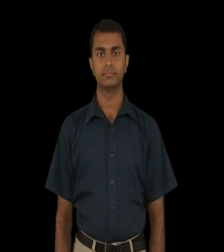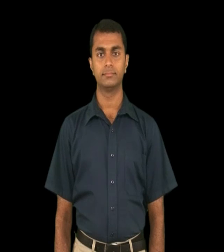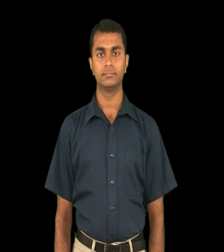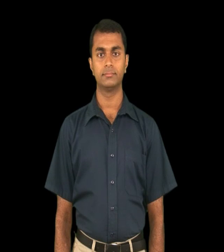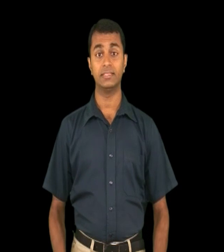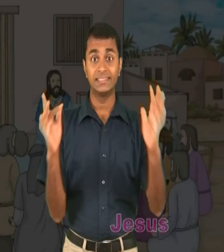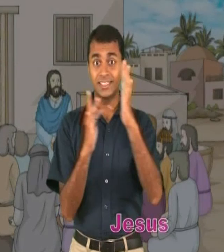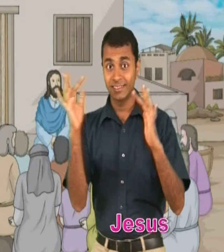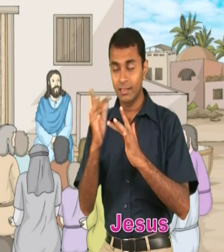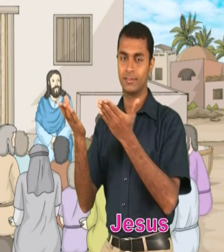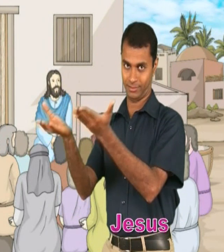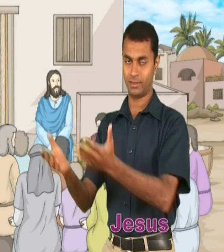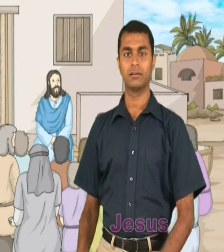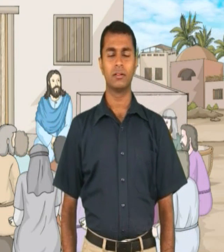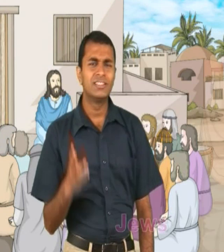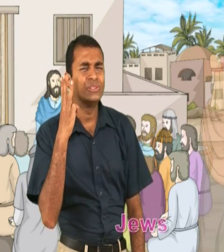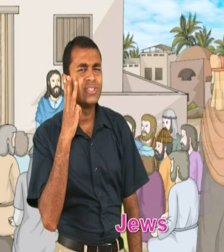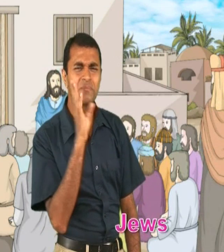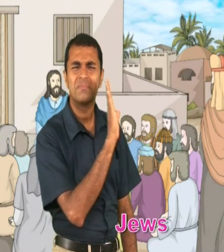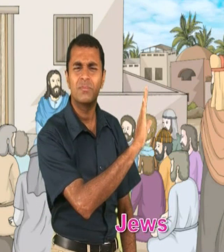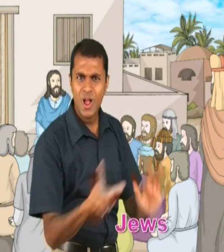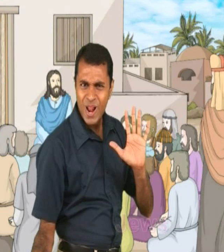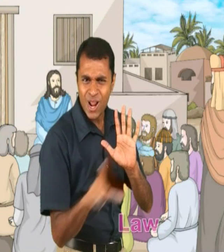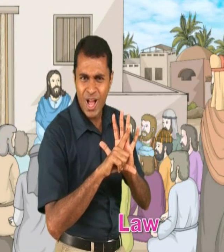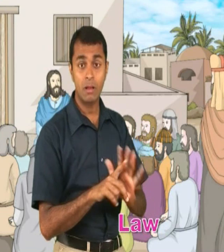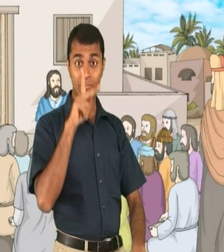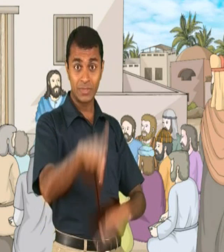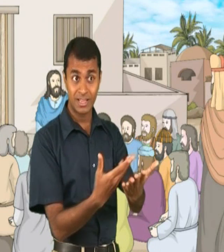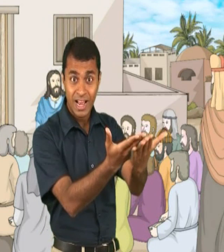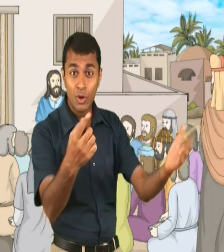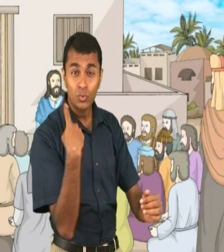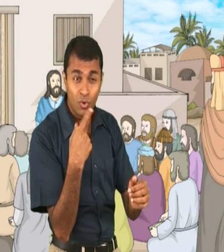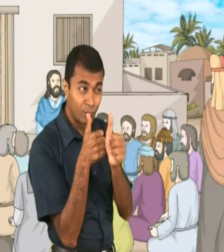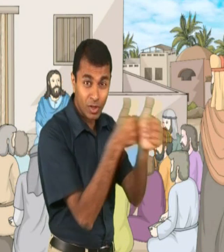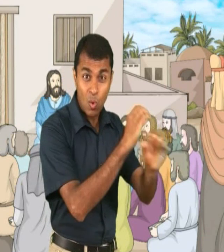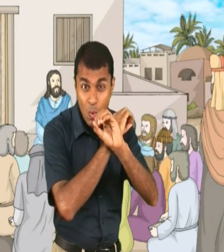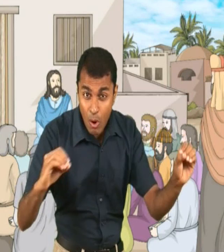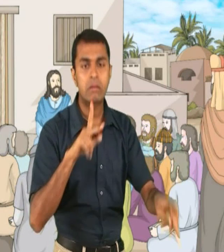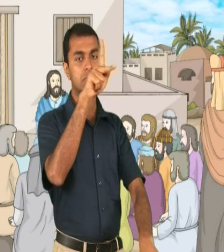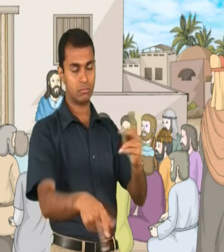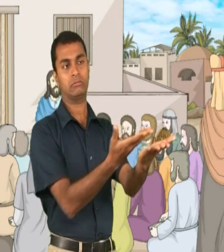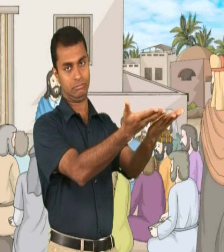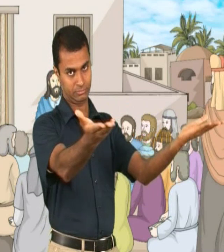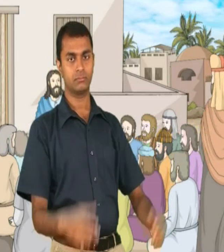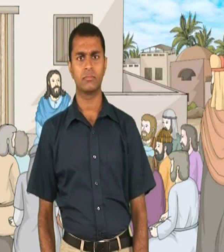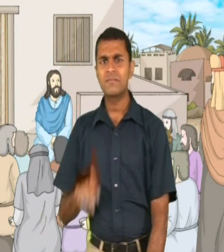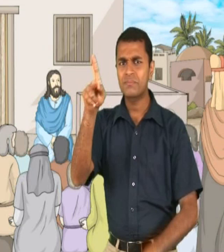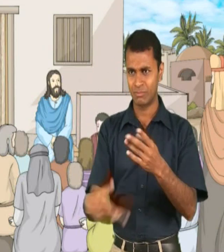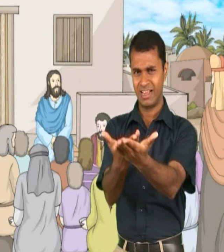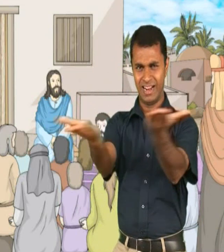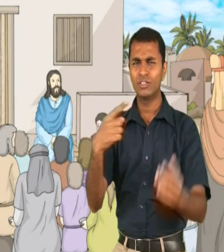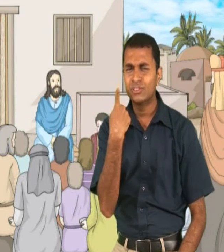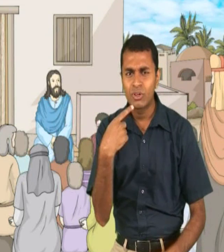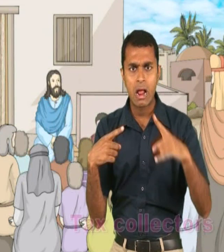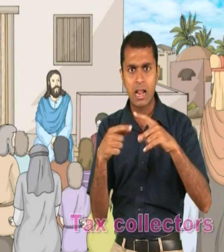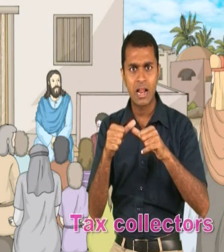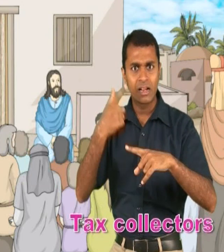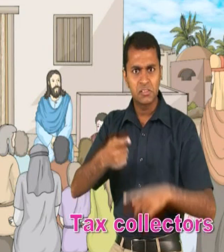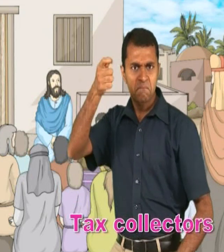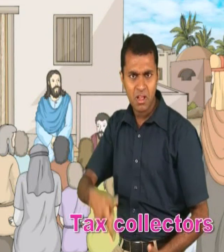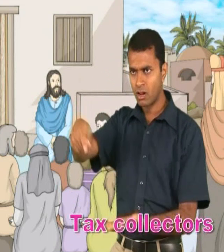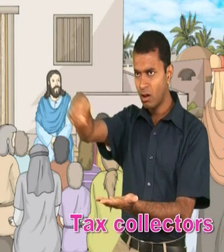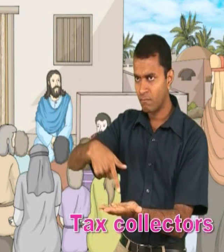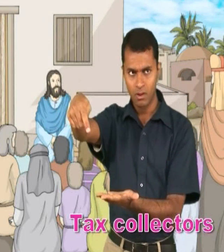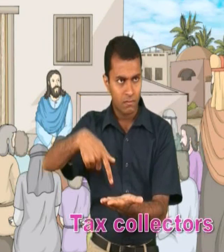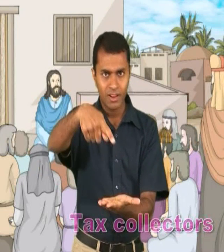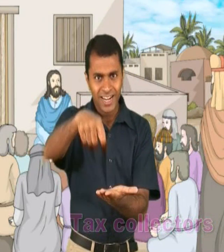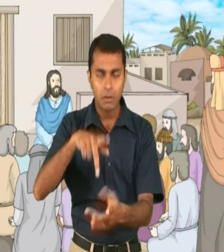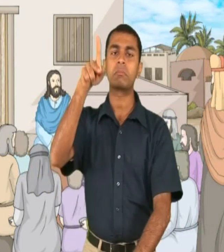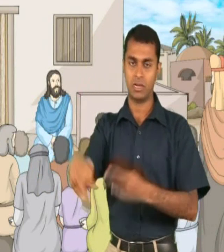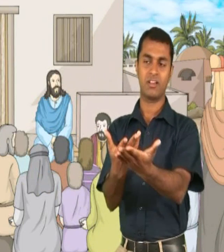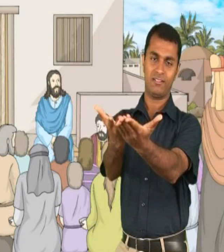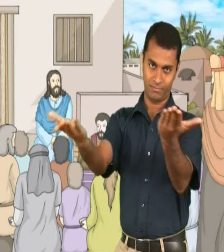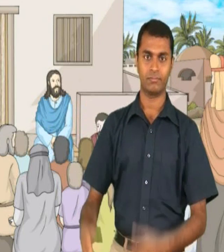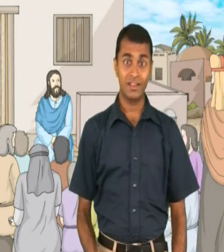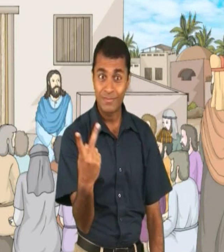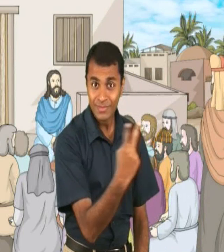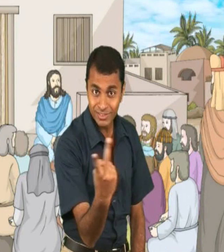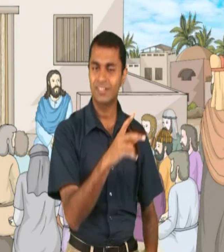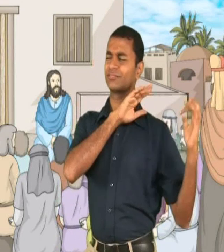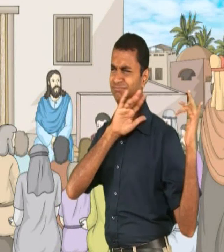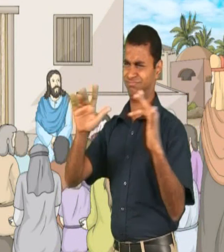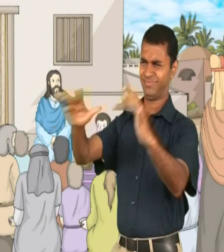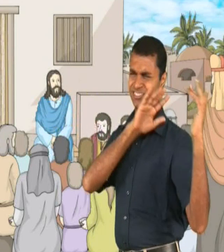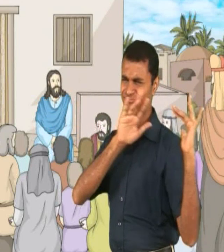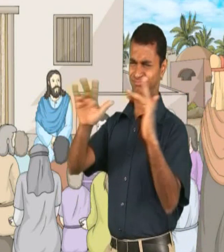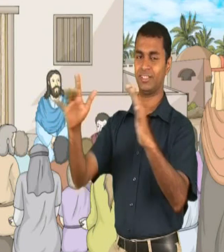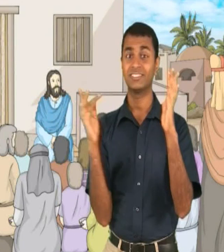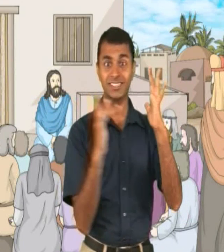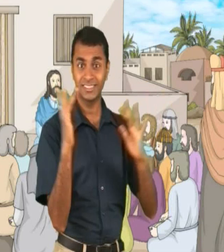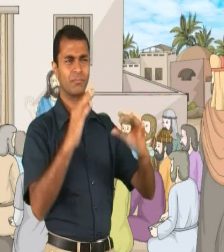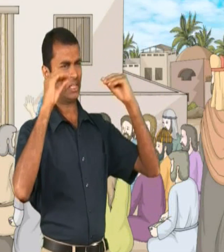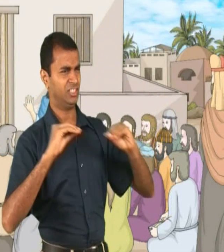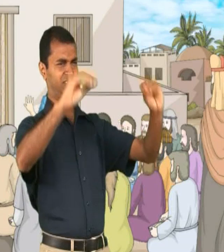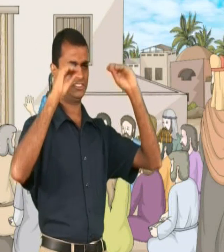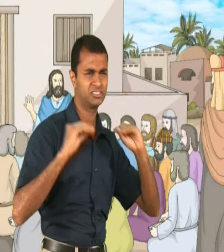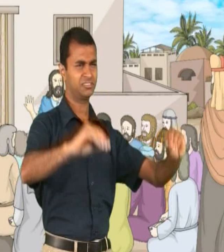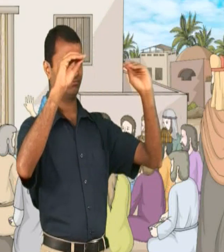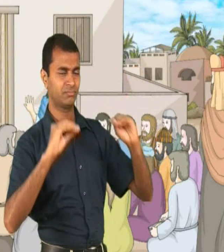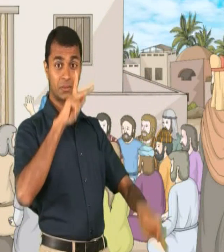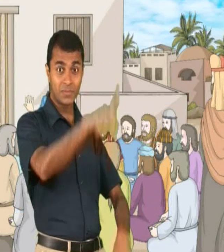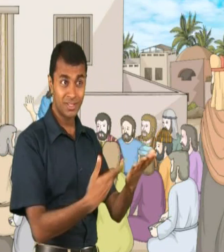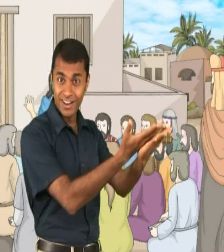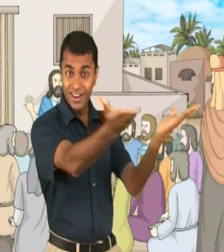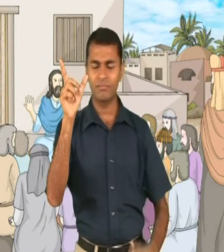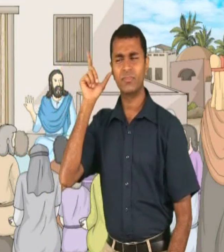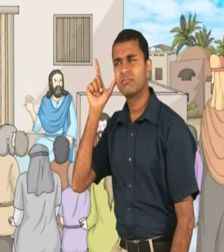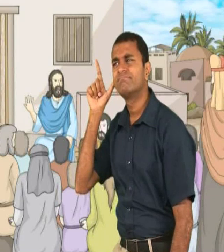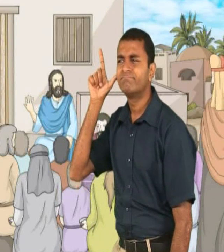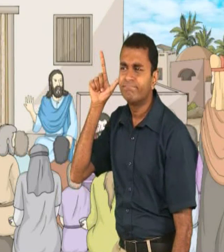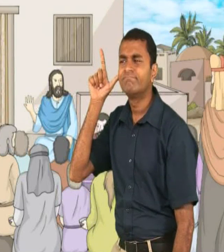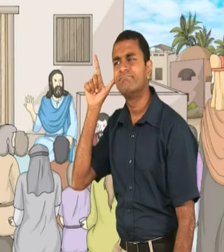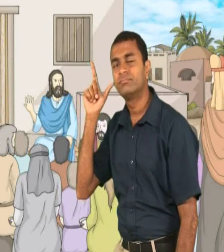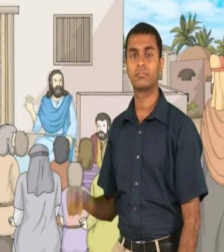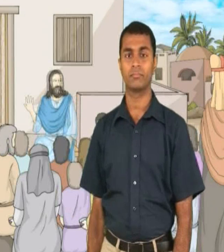Now all the tax collectors and sinners were gathering around to listen to Jesus.